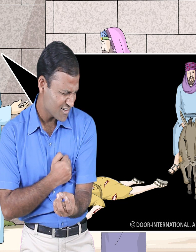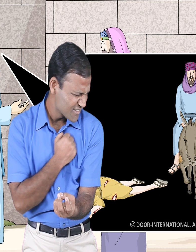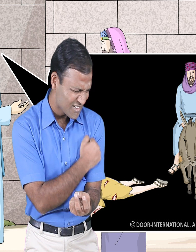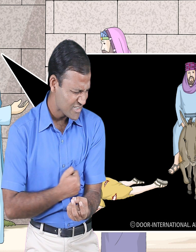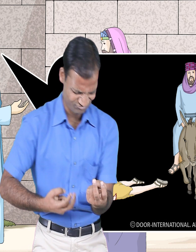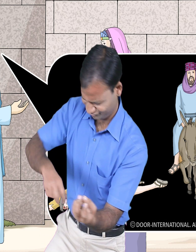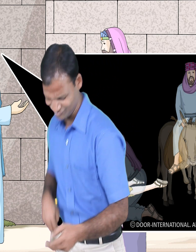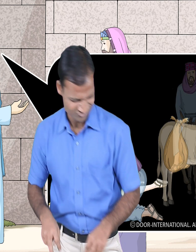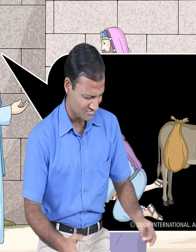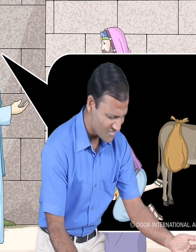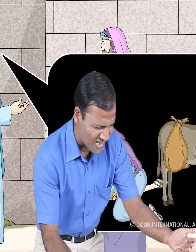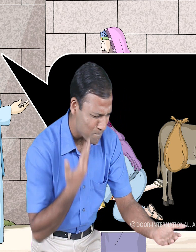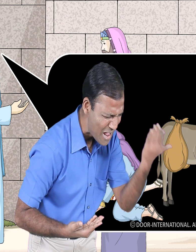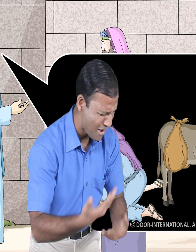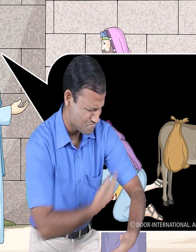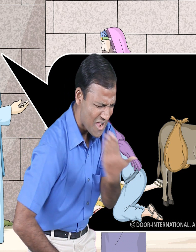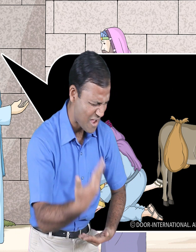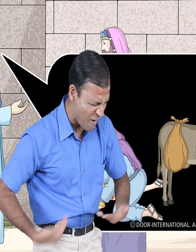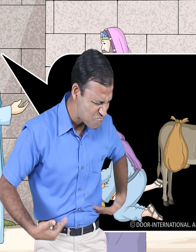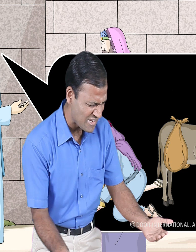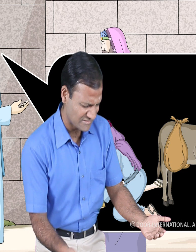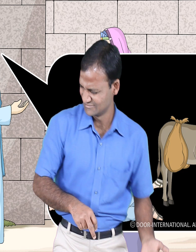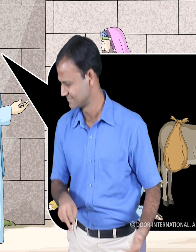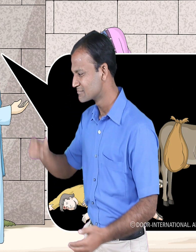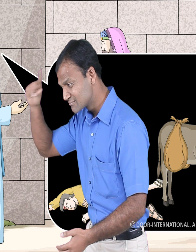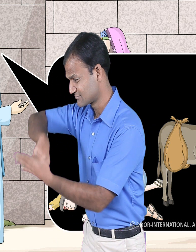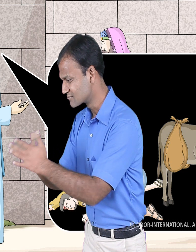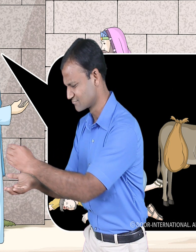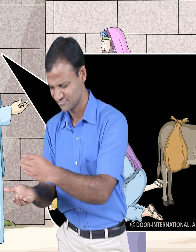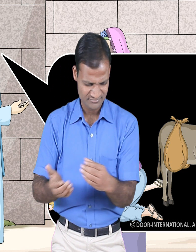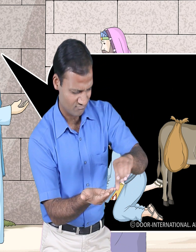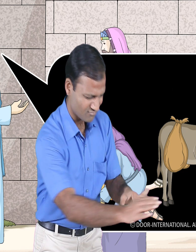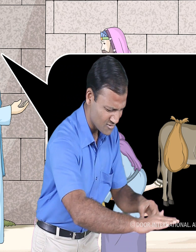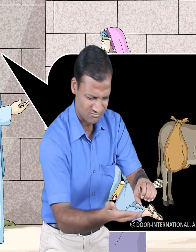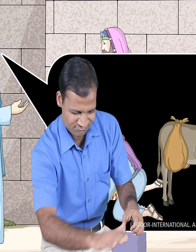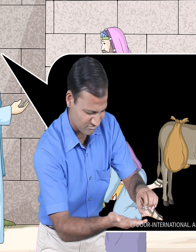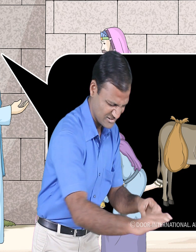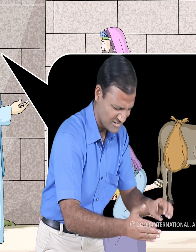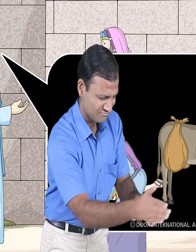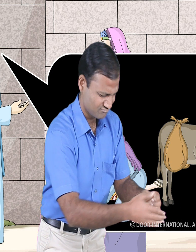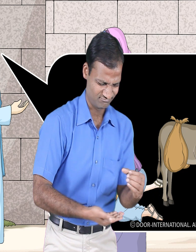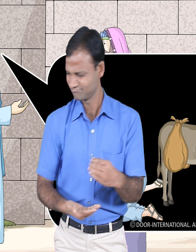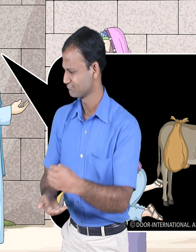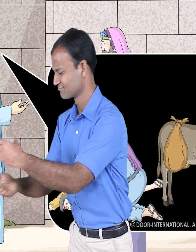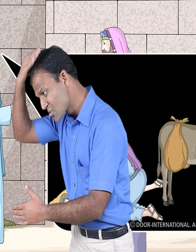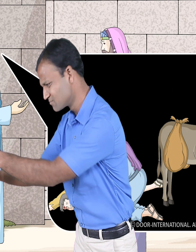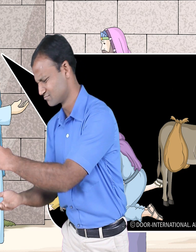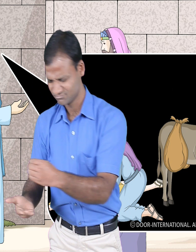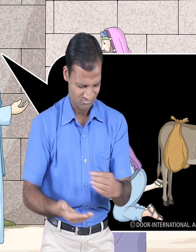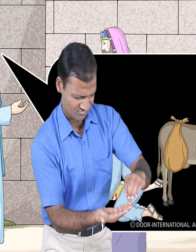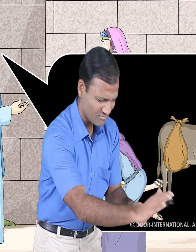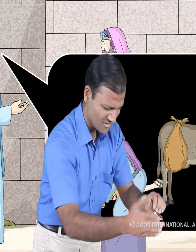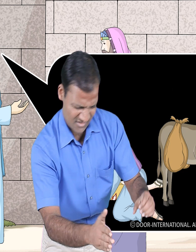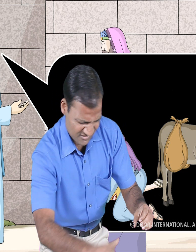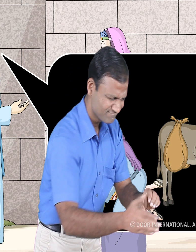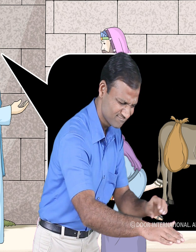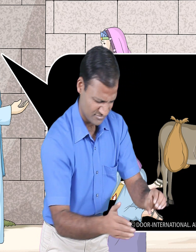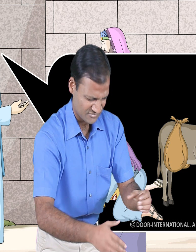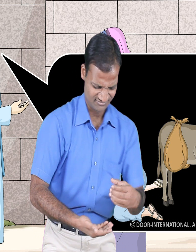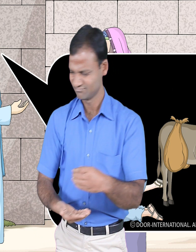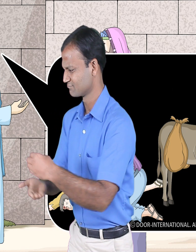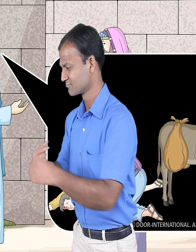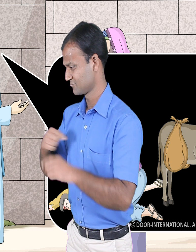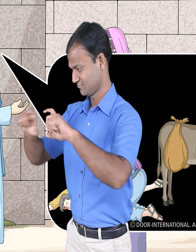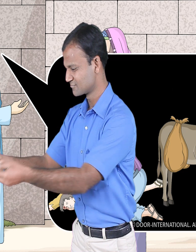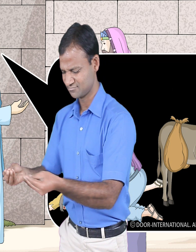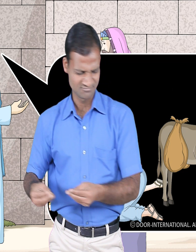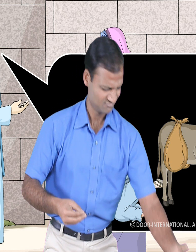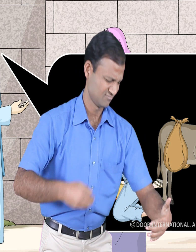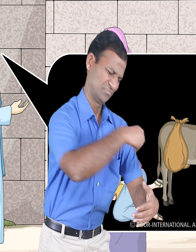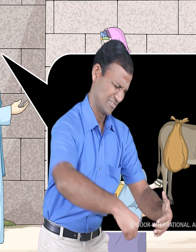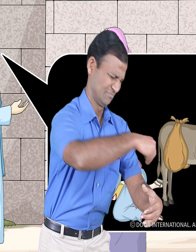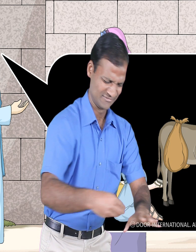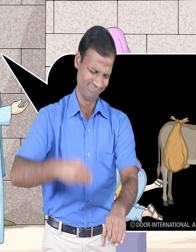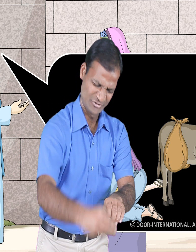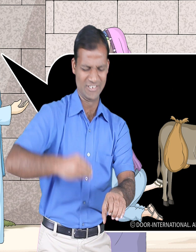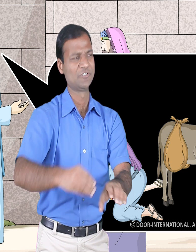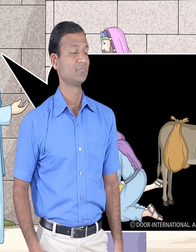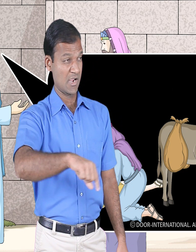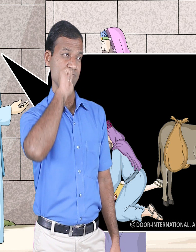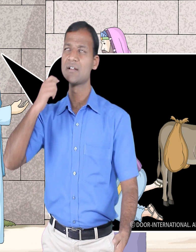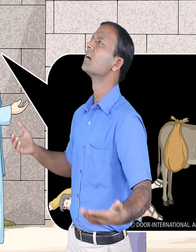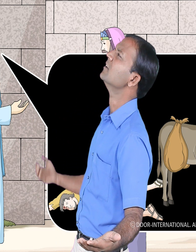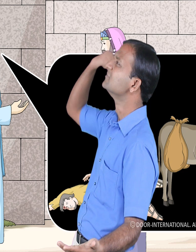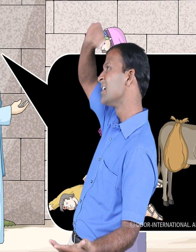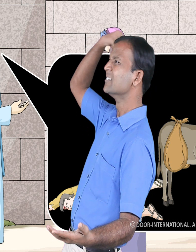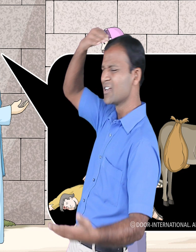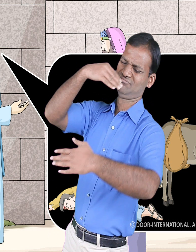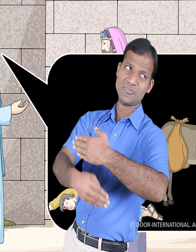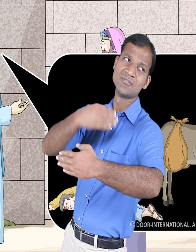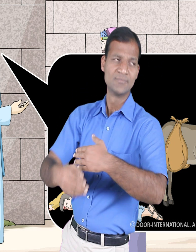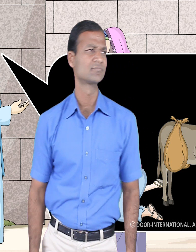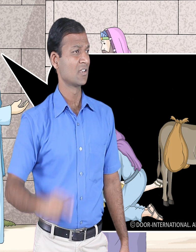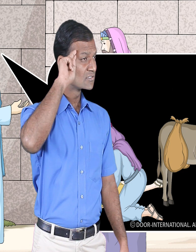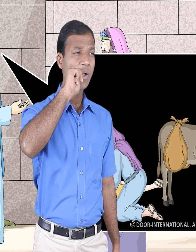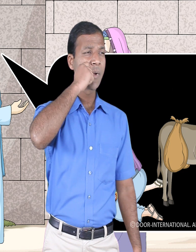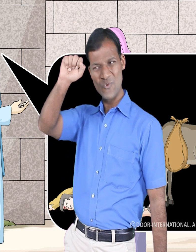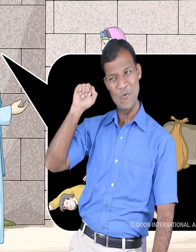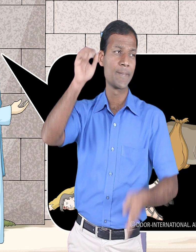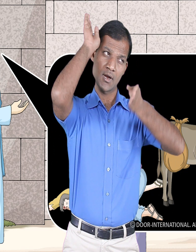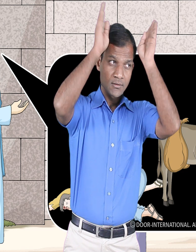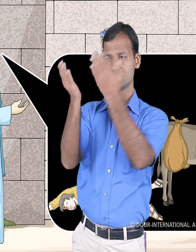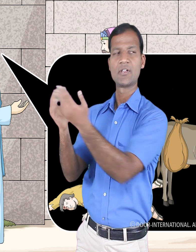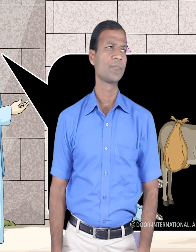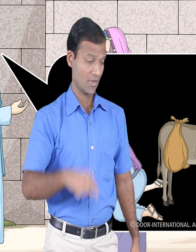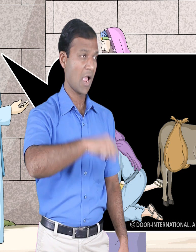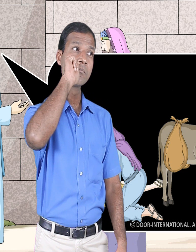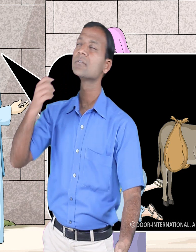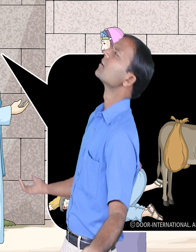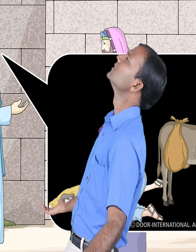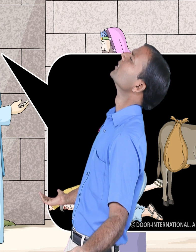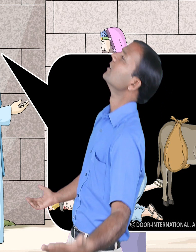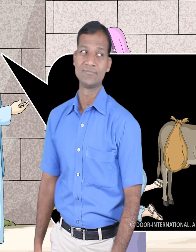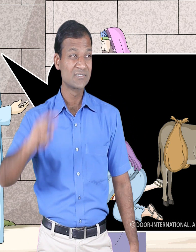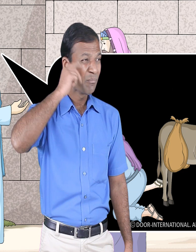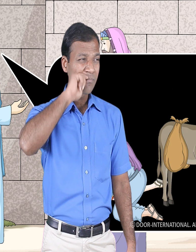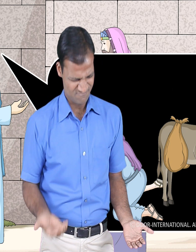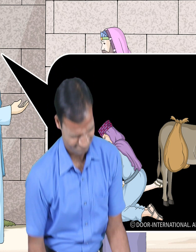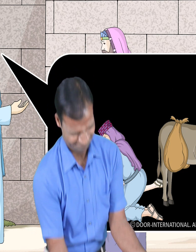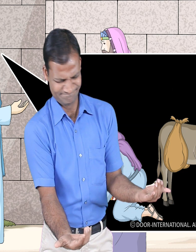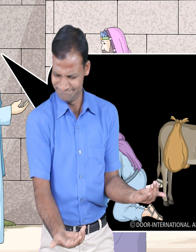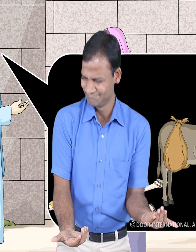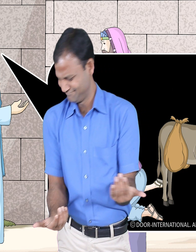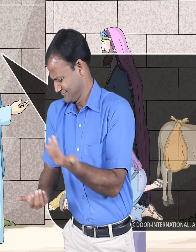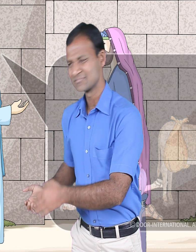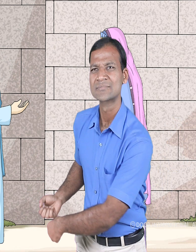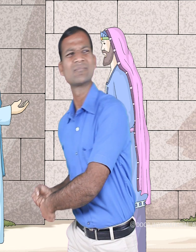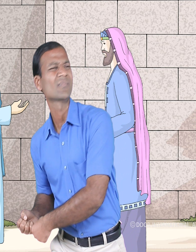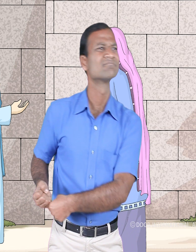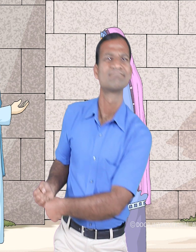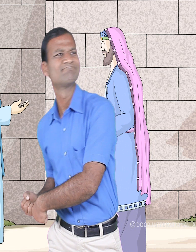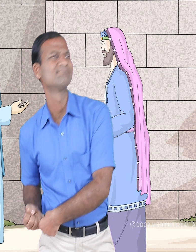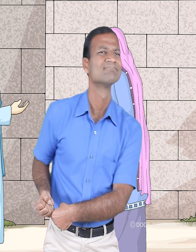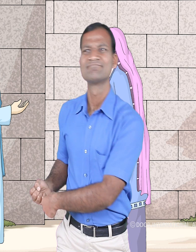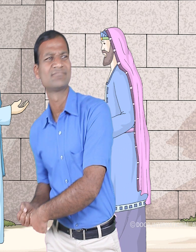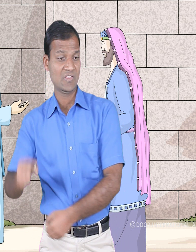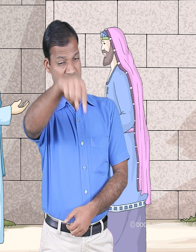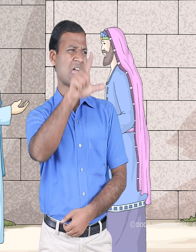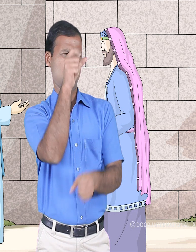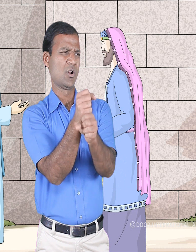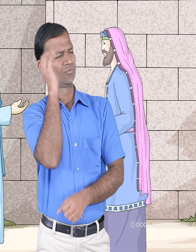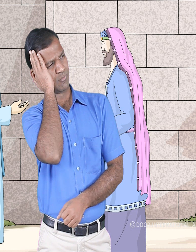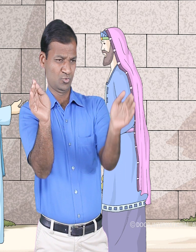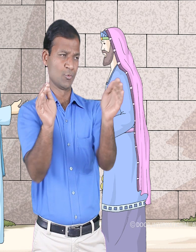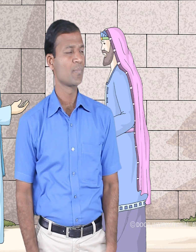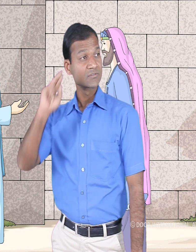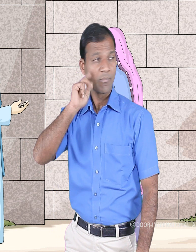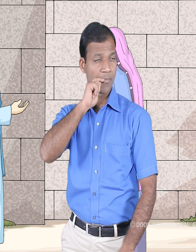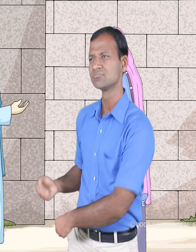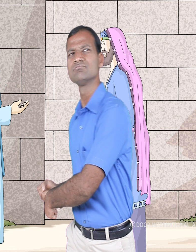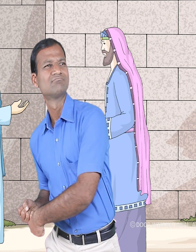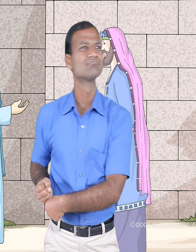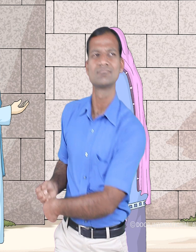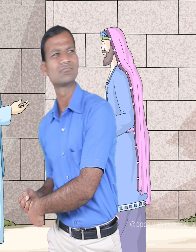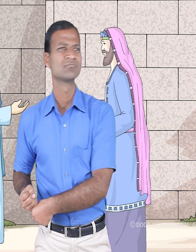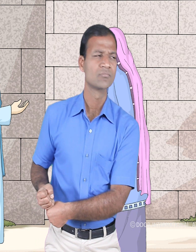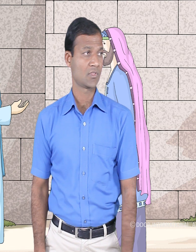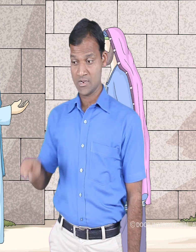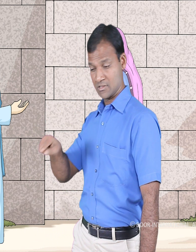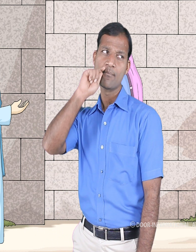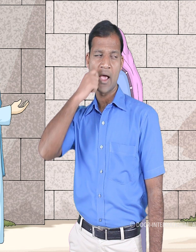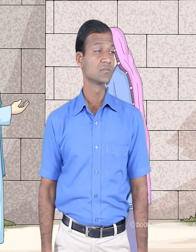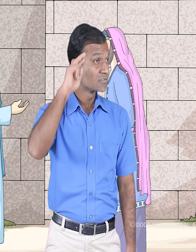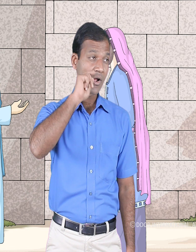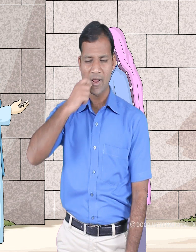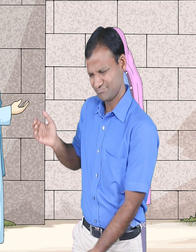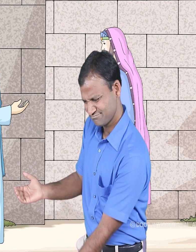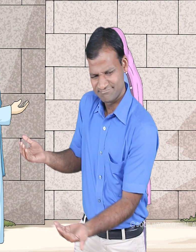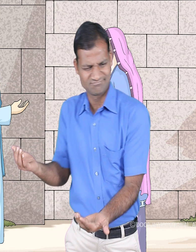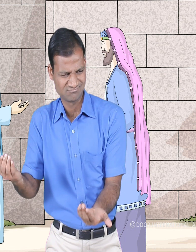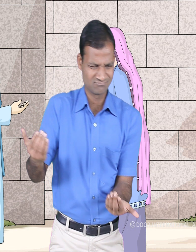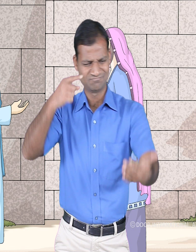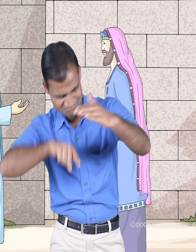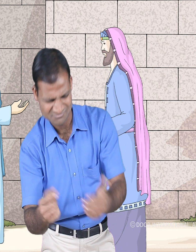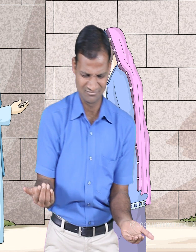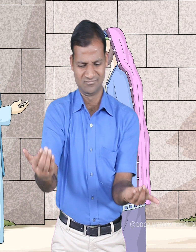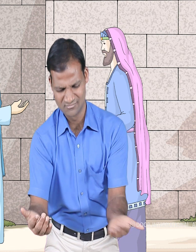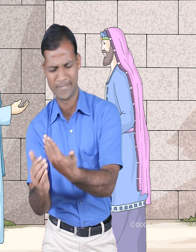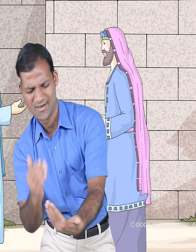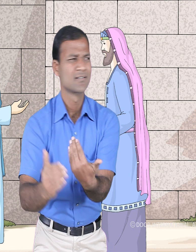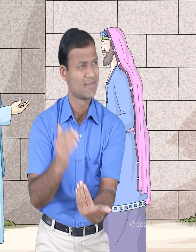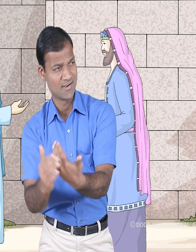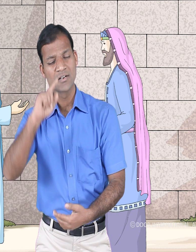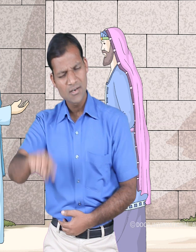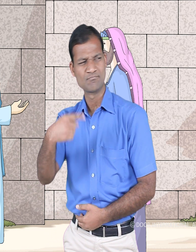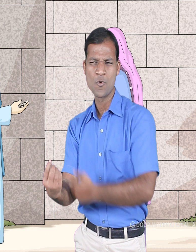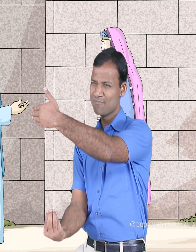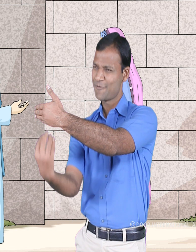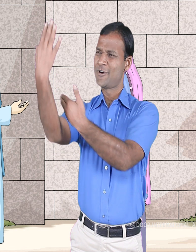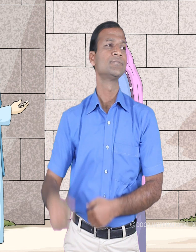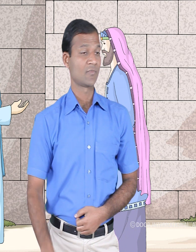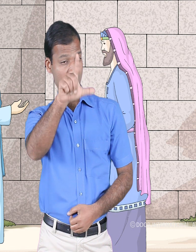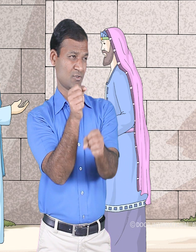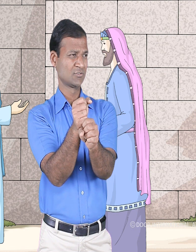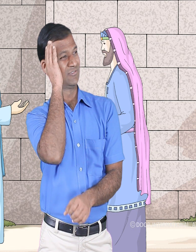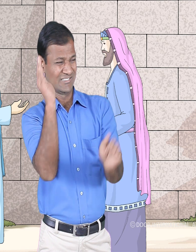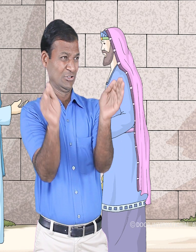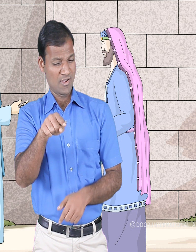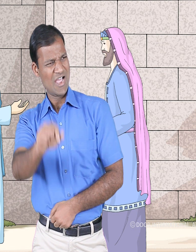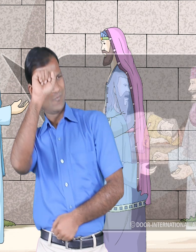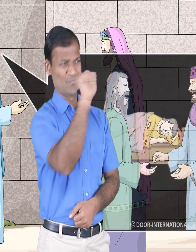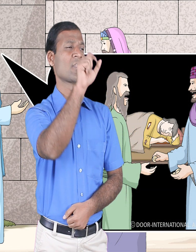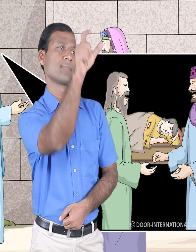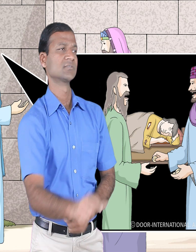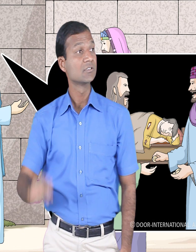He went to him and bandaged his wounds, pouring on oil and wine.